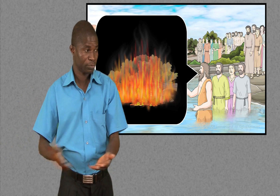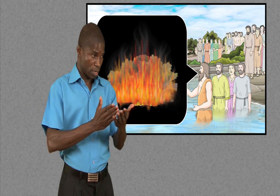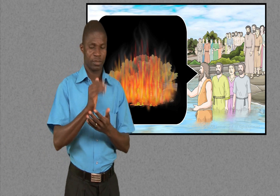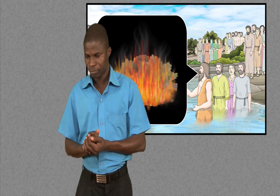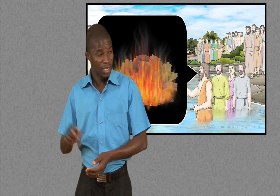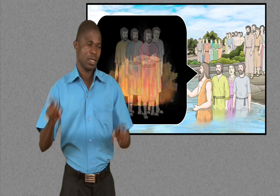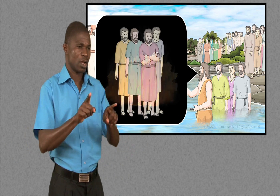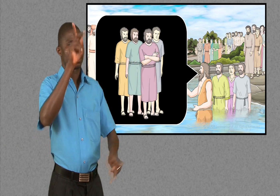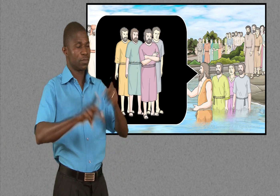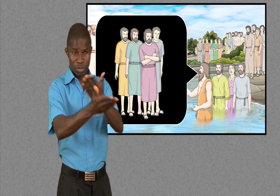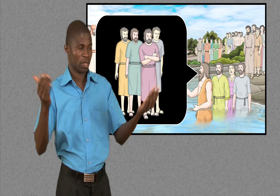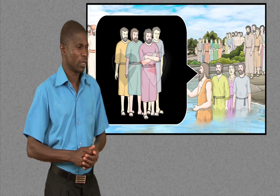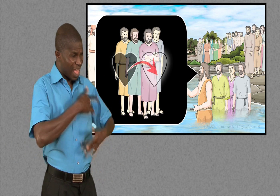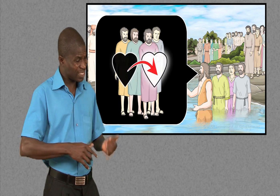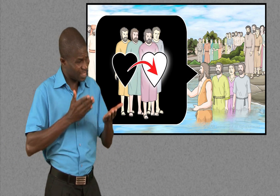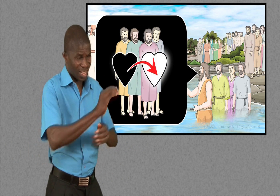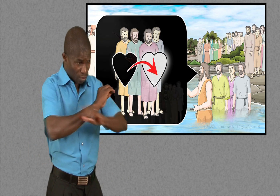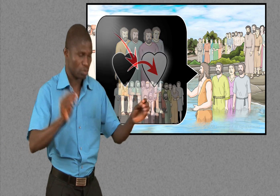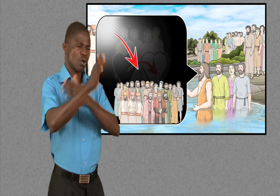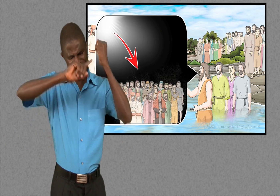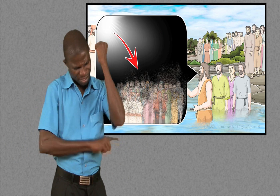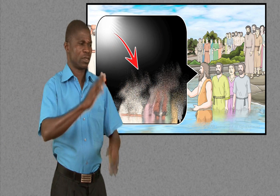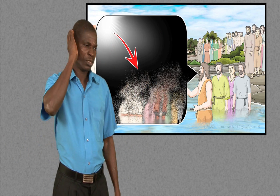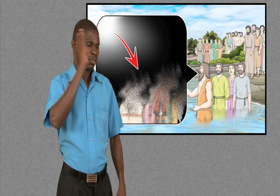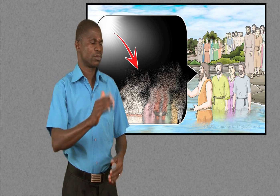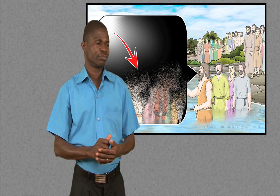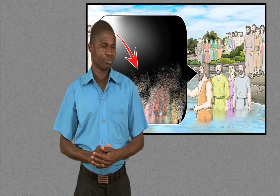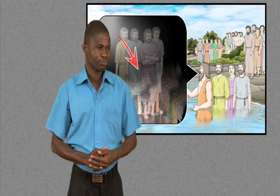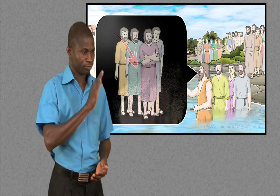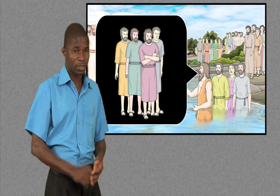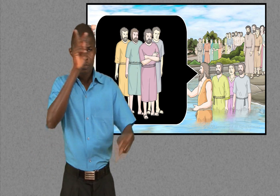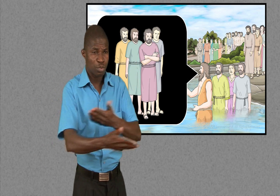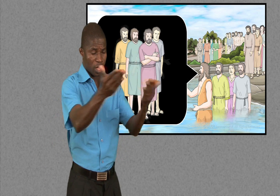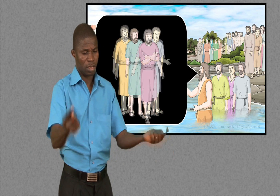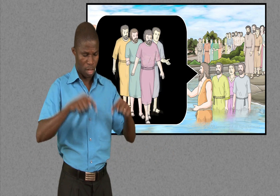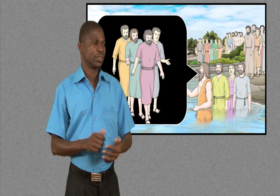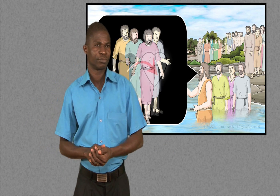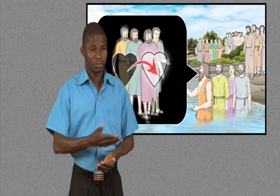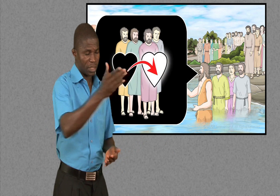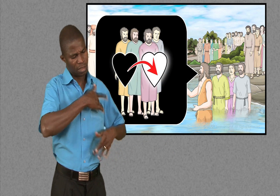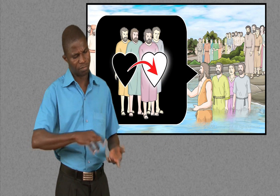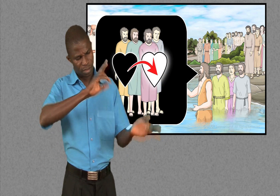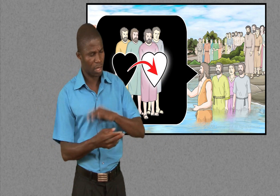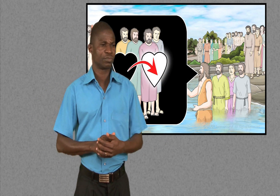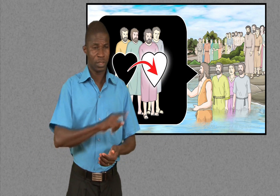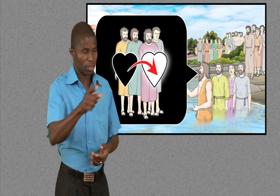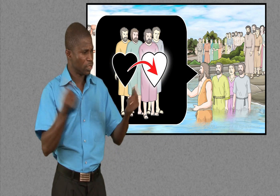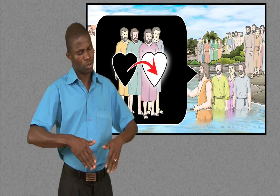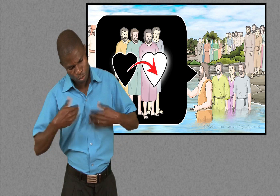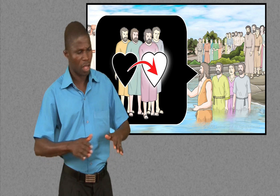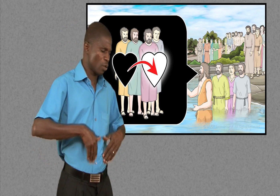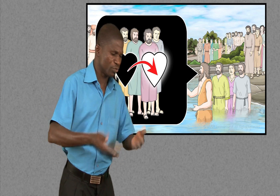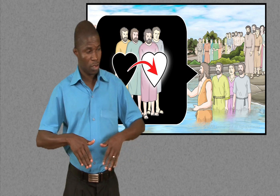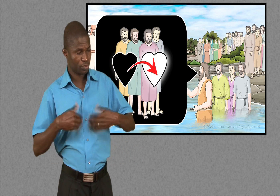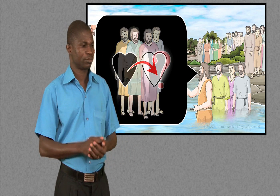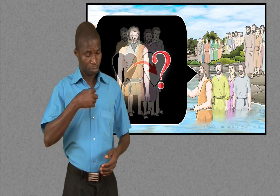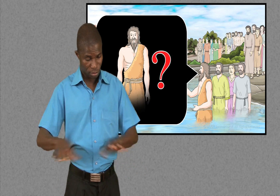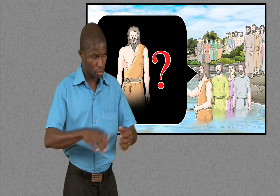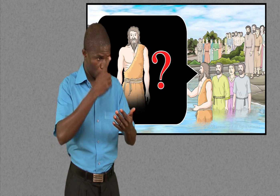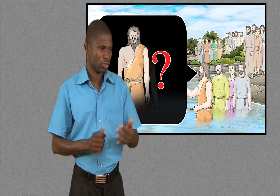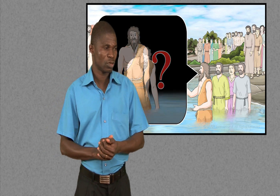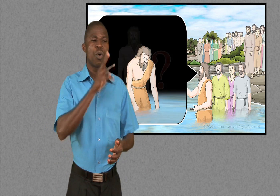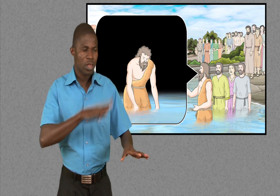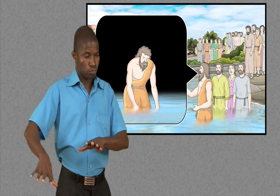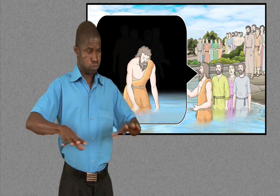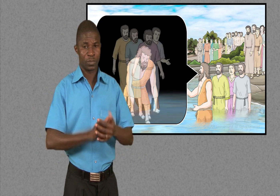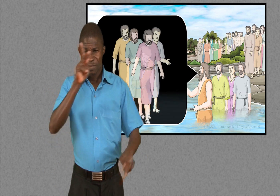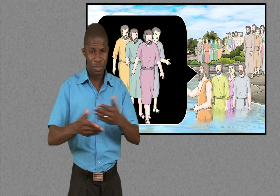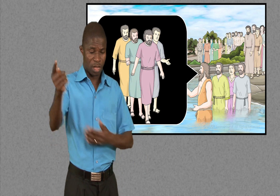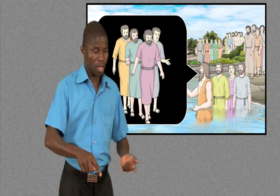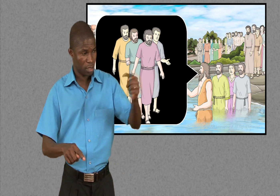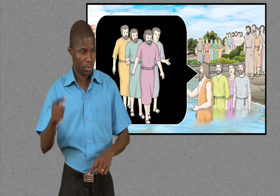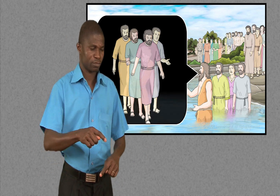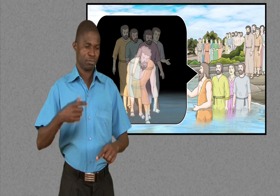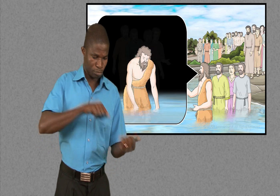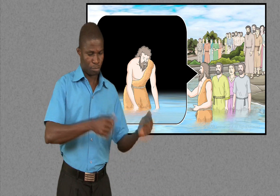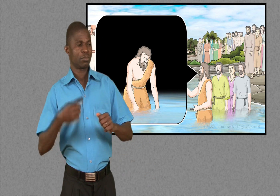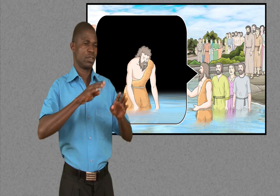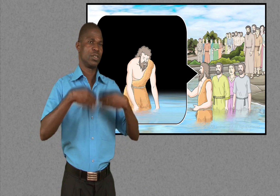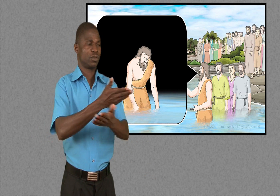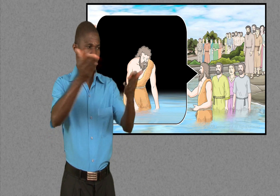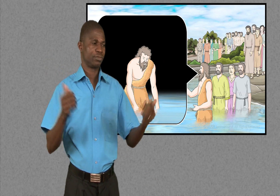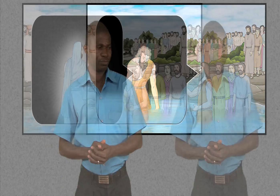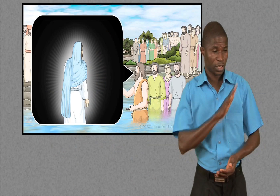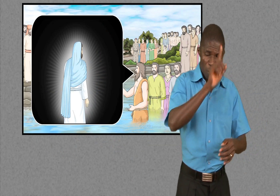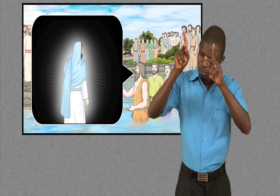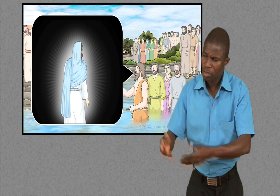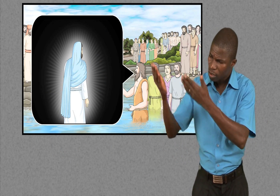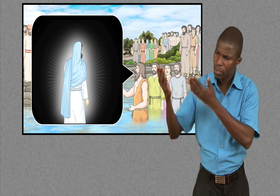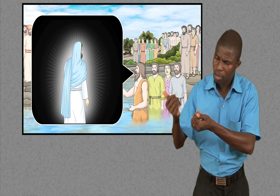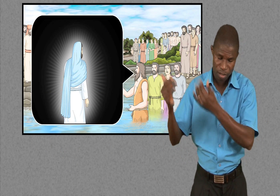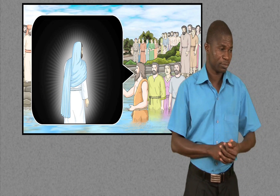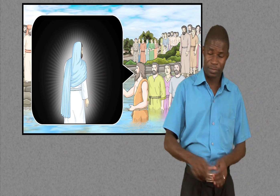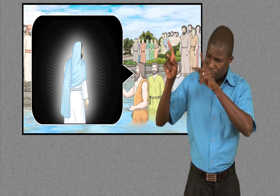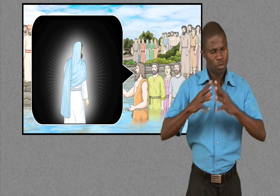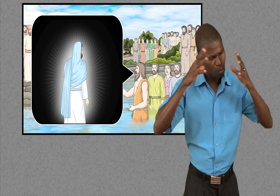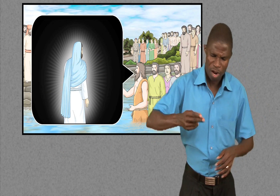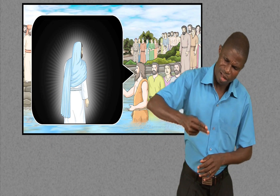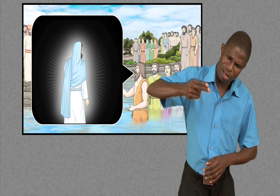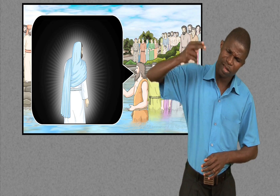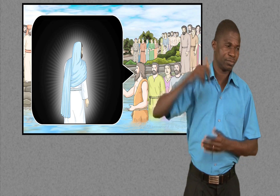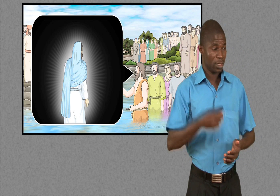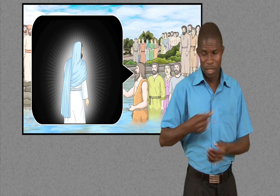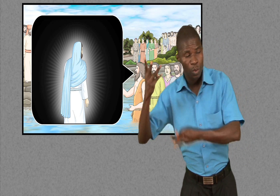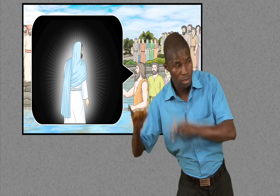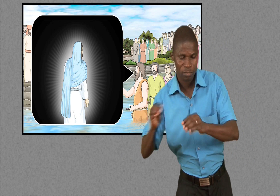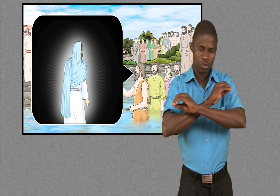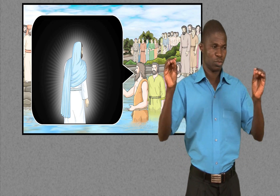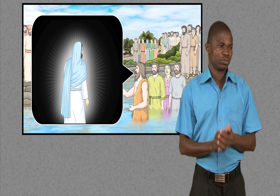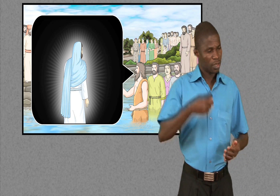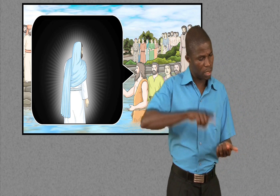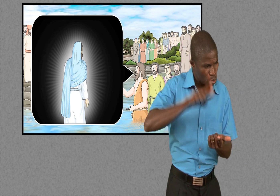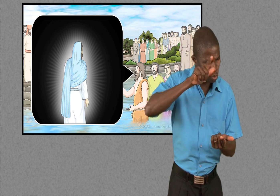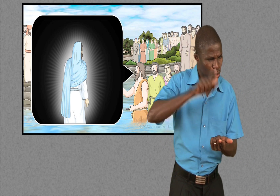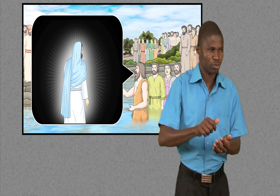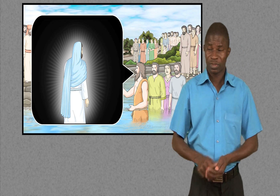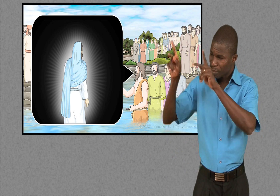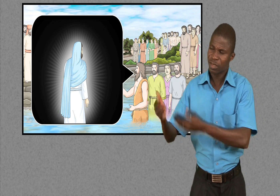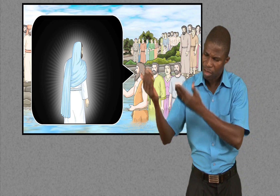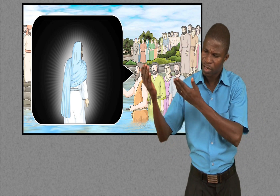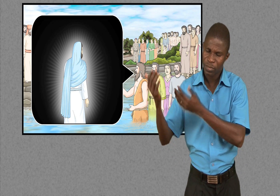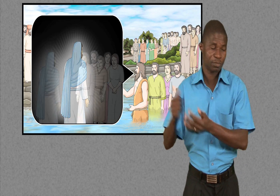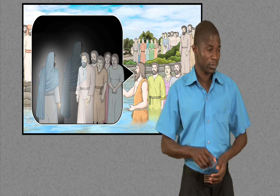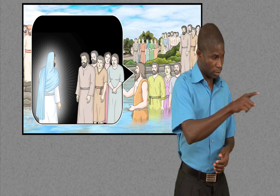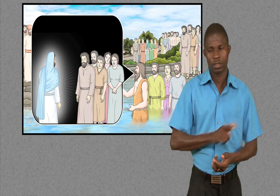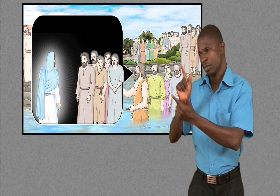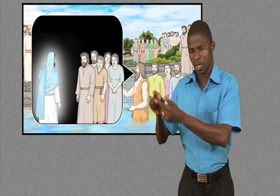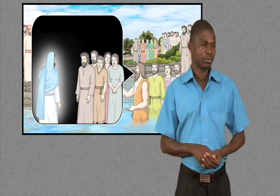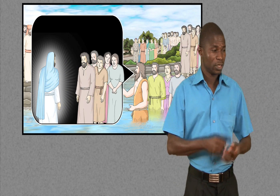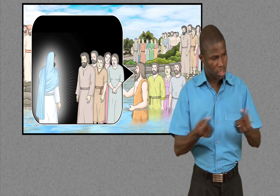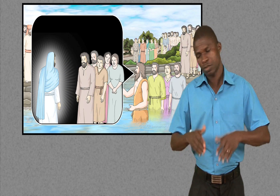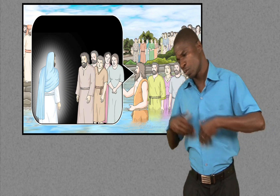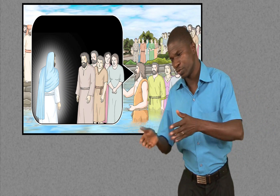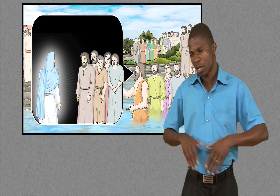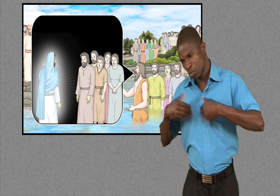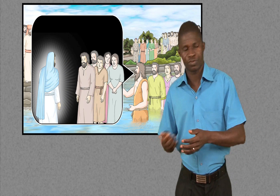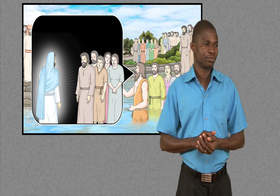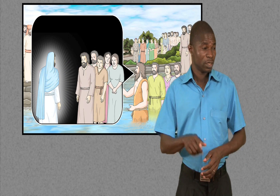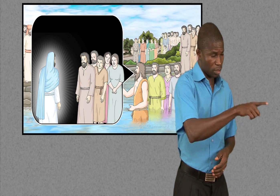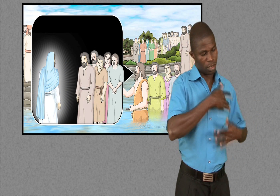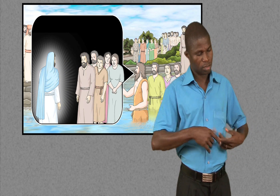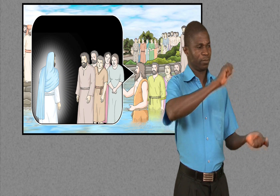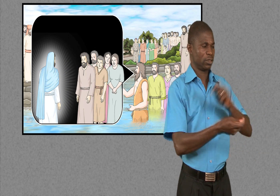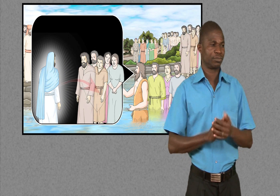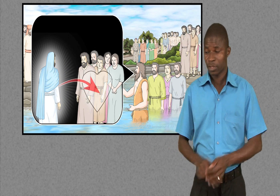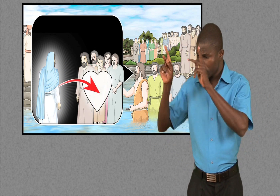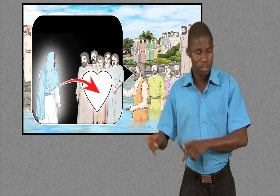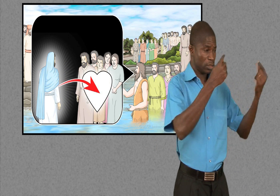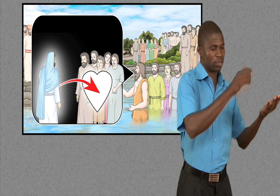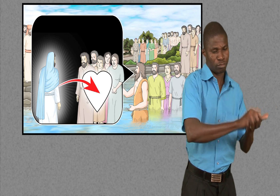I baptize you with water for repentance, but after me will come One more powerful than I, whose sandals I am not worthy to carry.